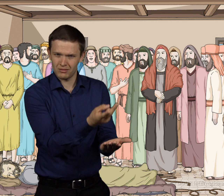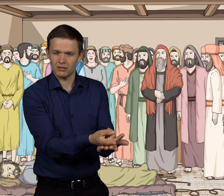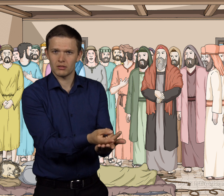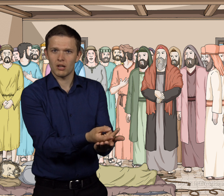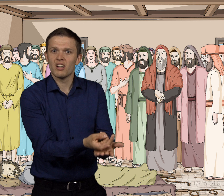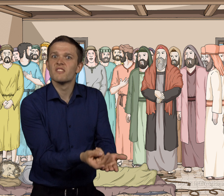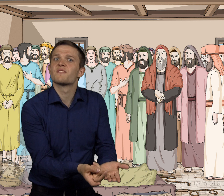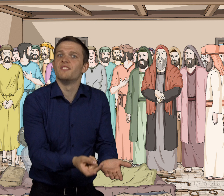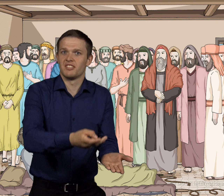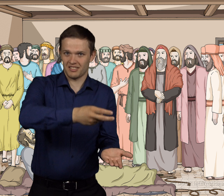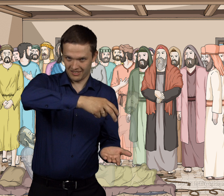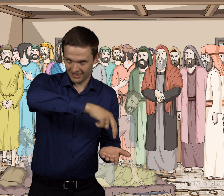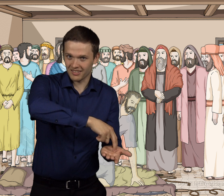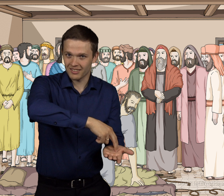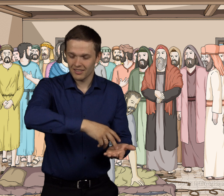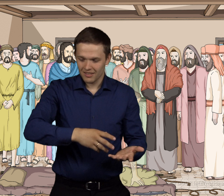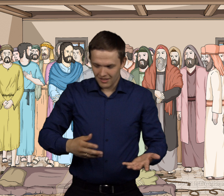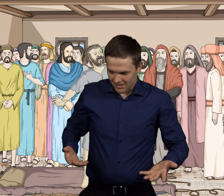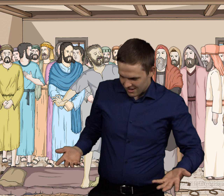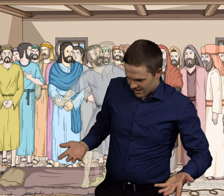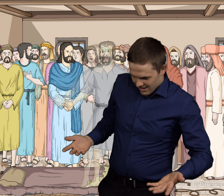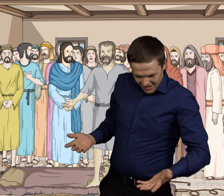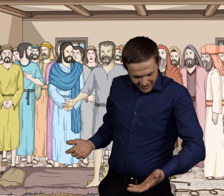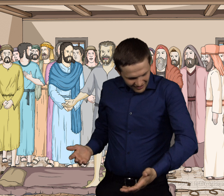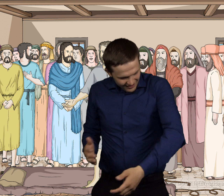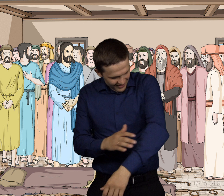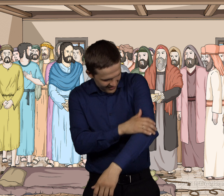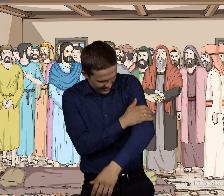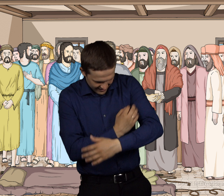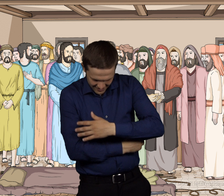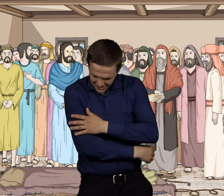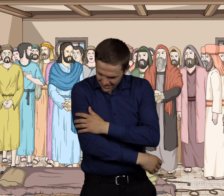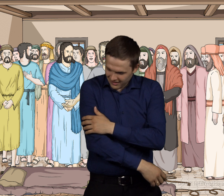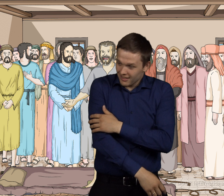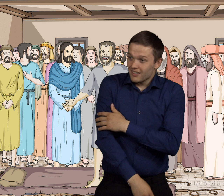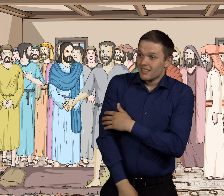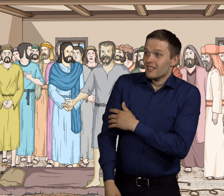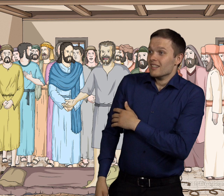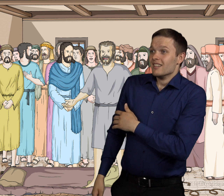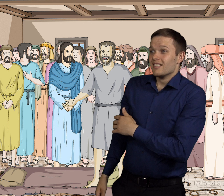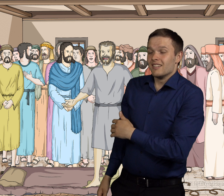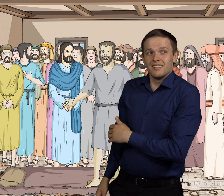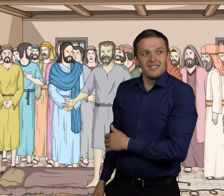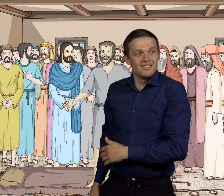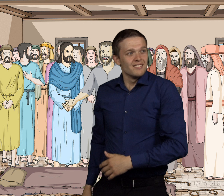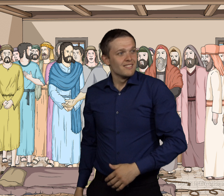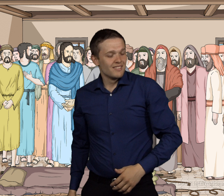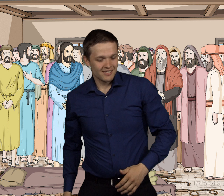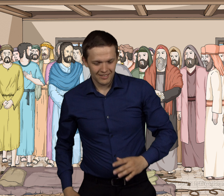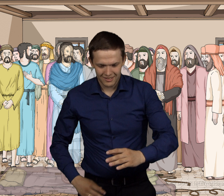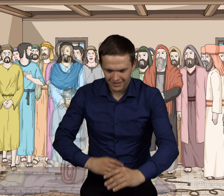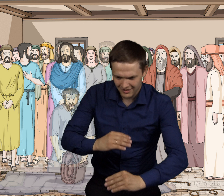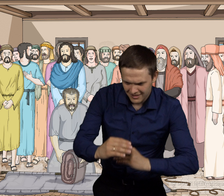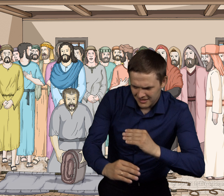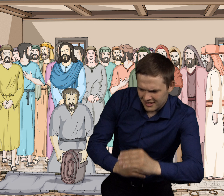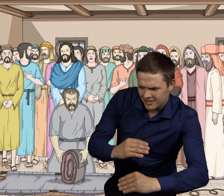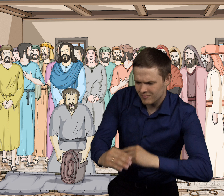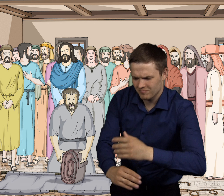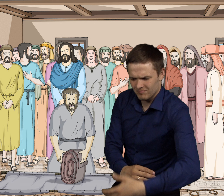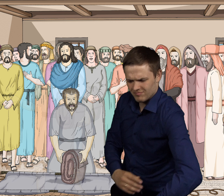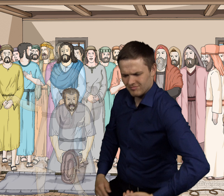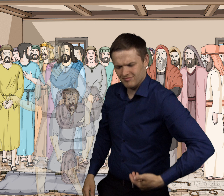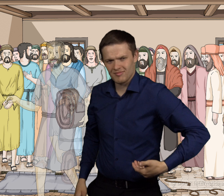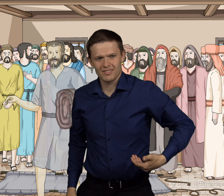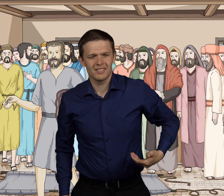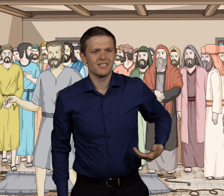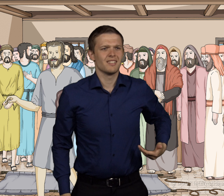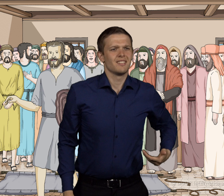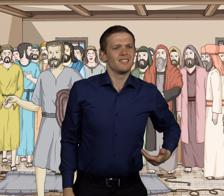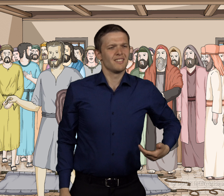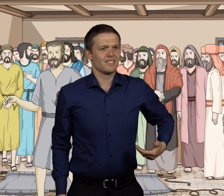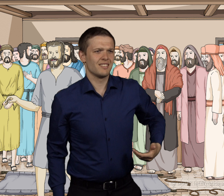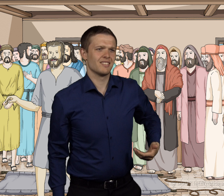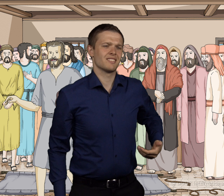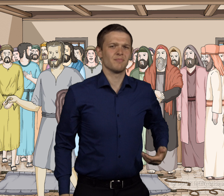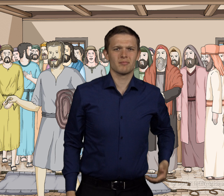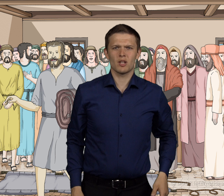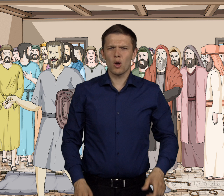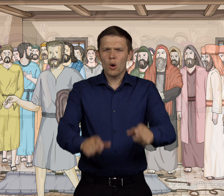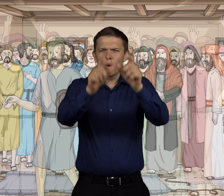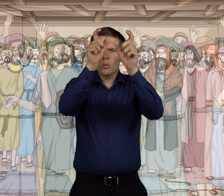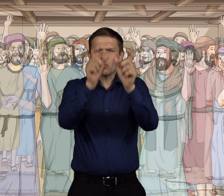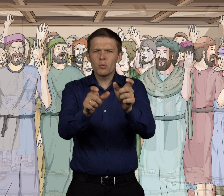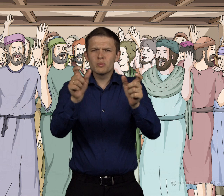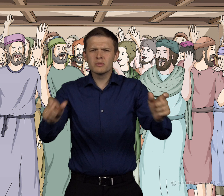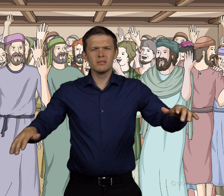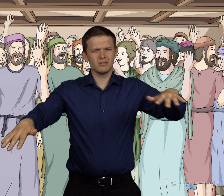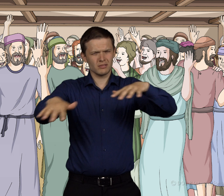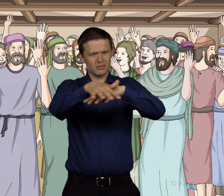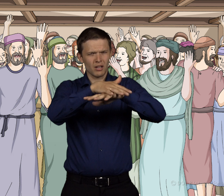And immediately the man got up, picked up his mat, and walked out in front of them all.